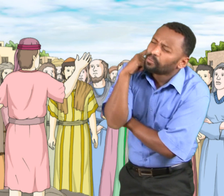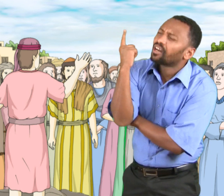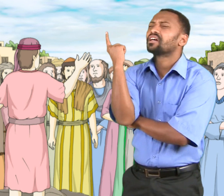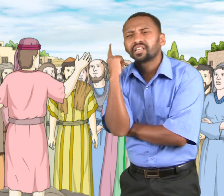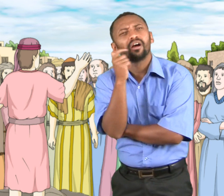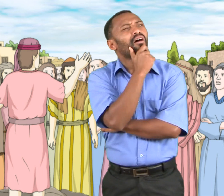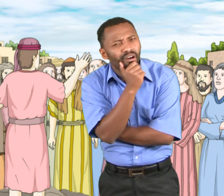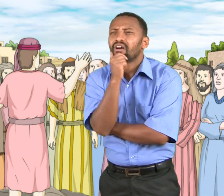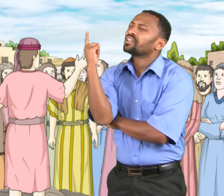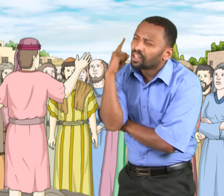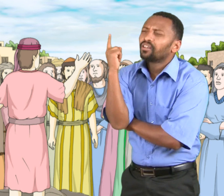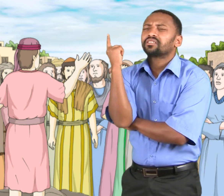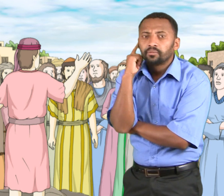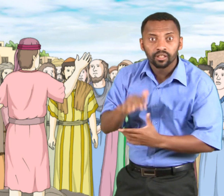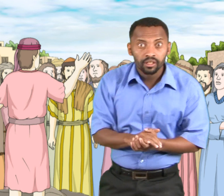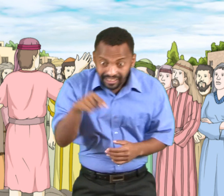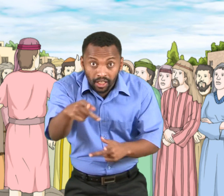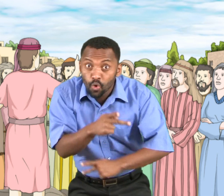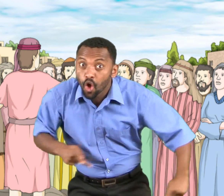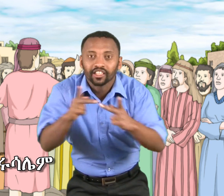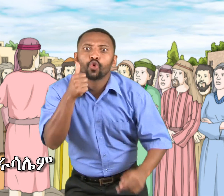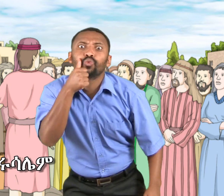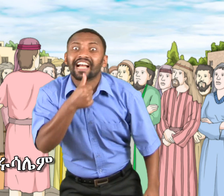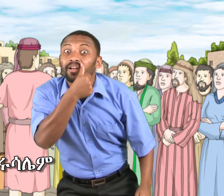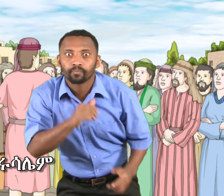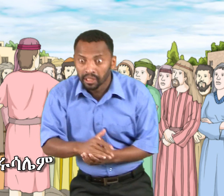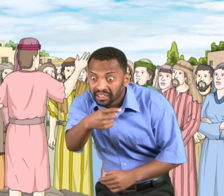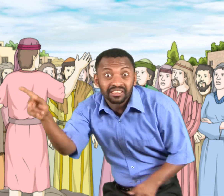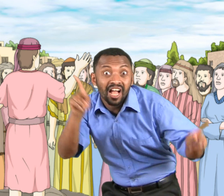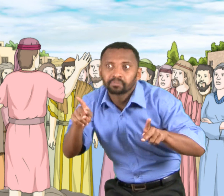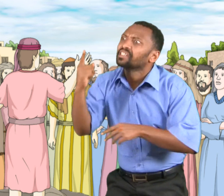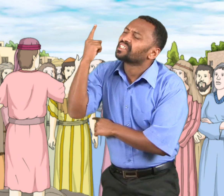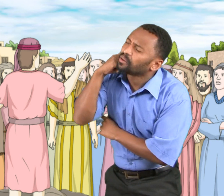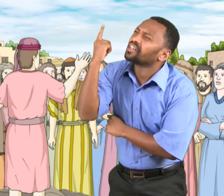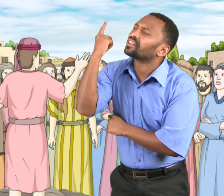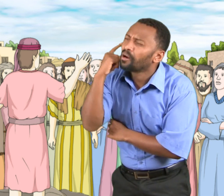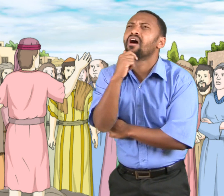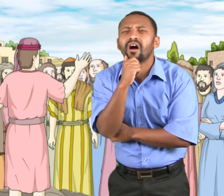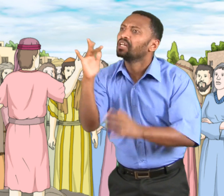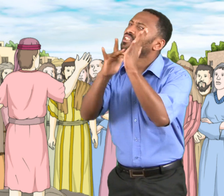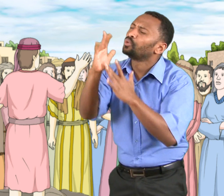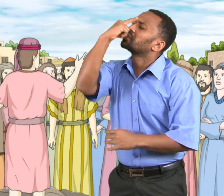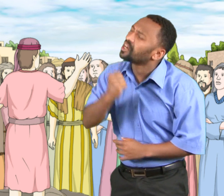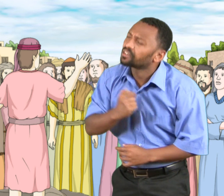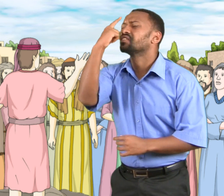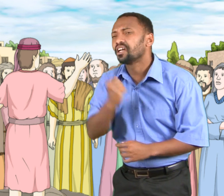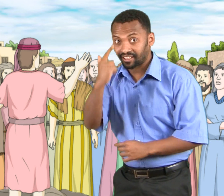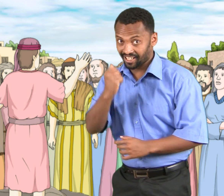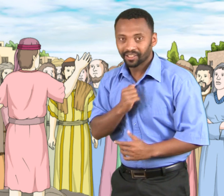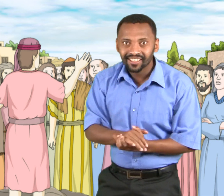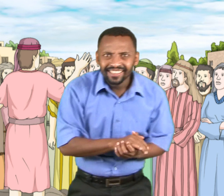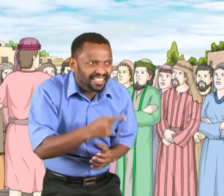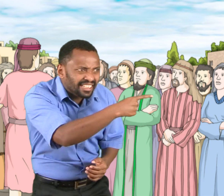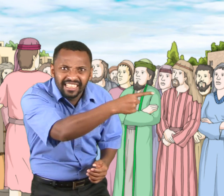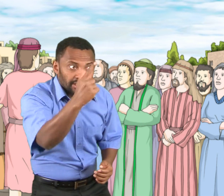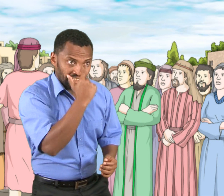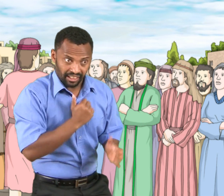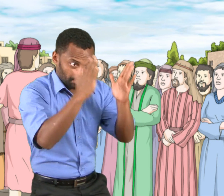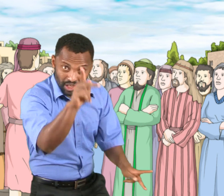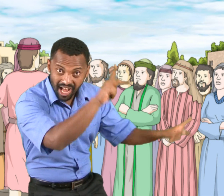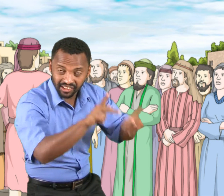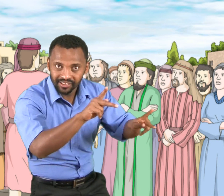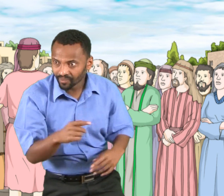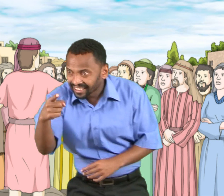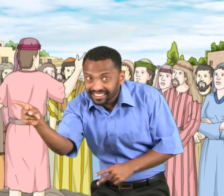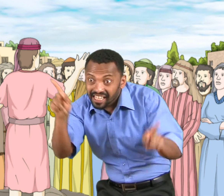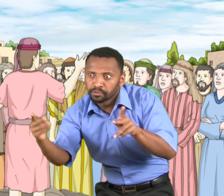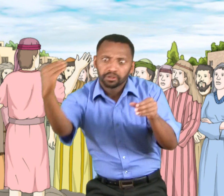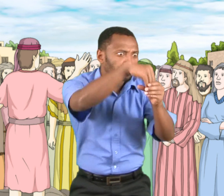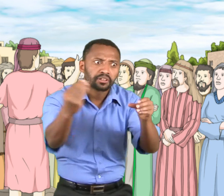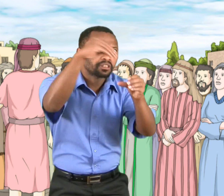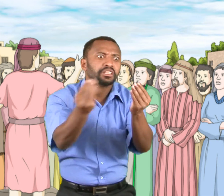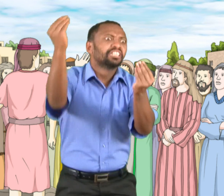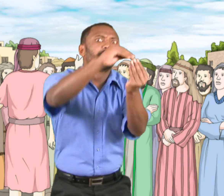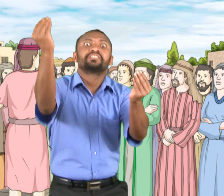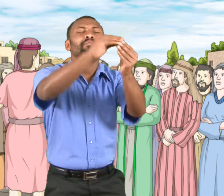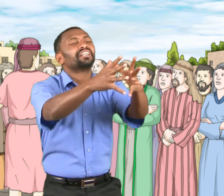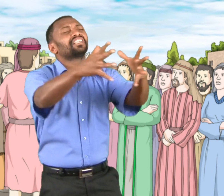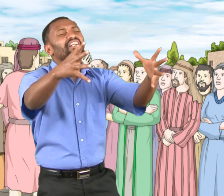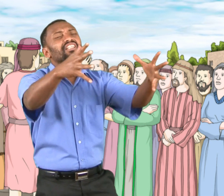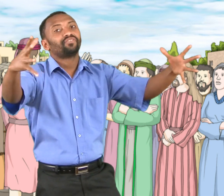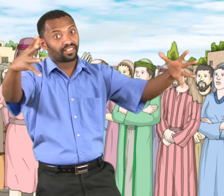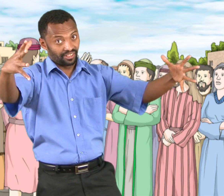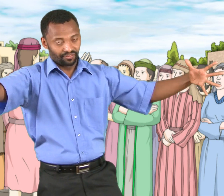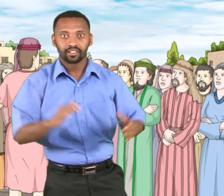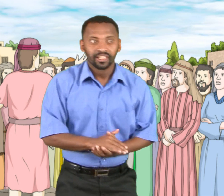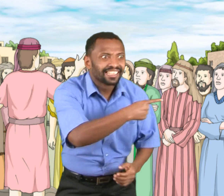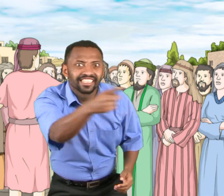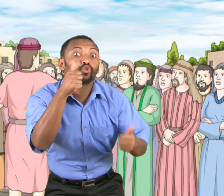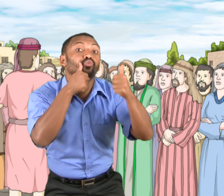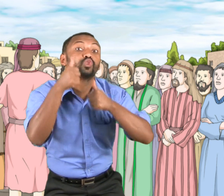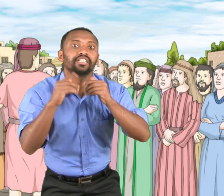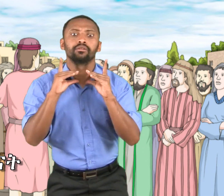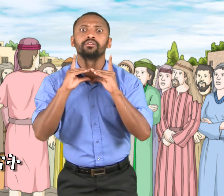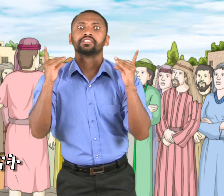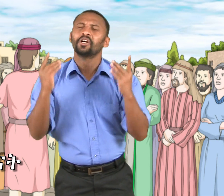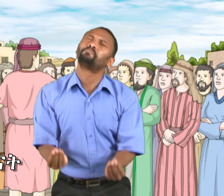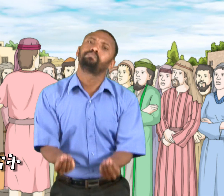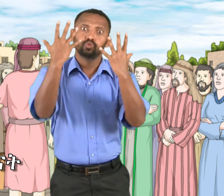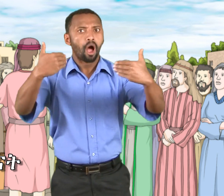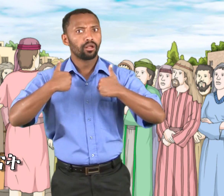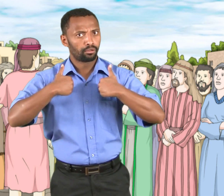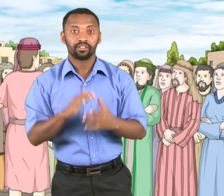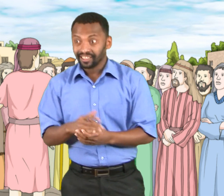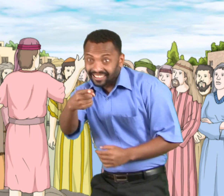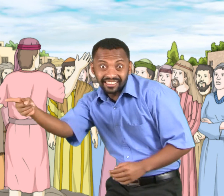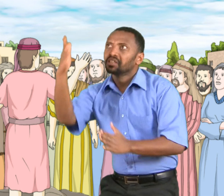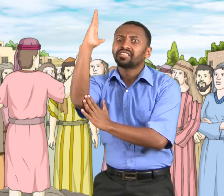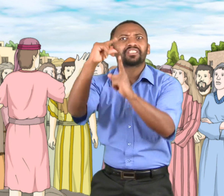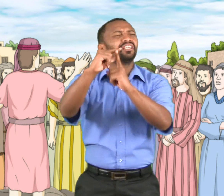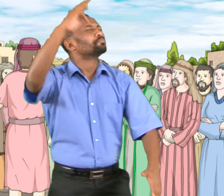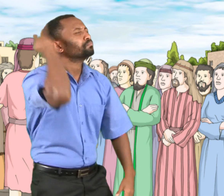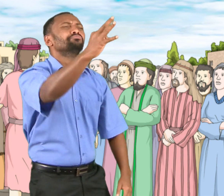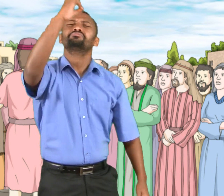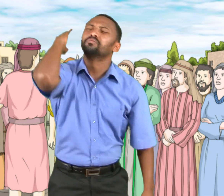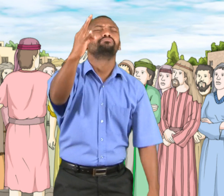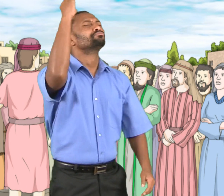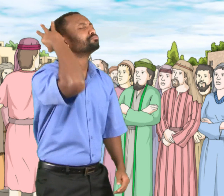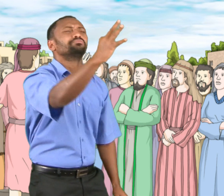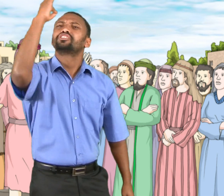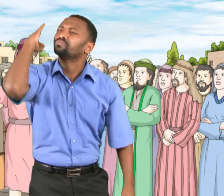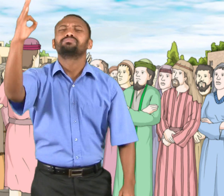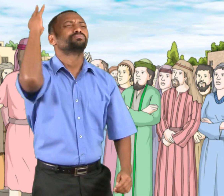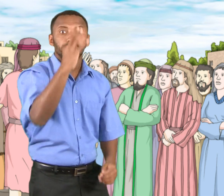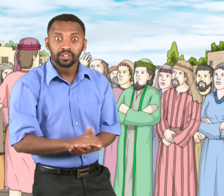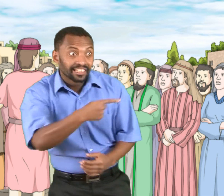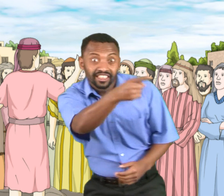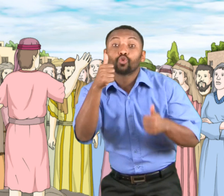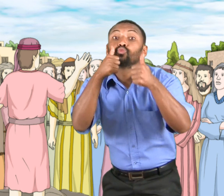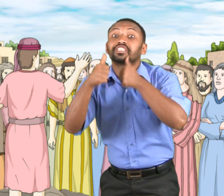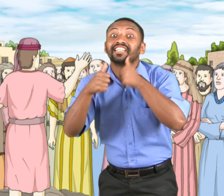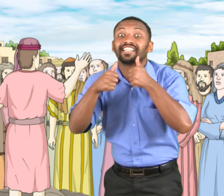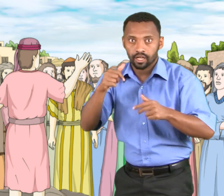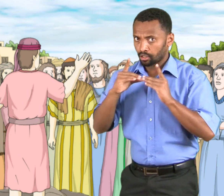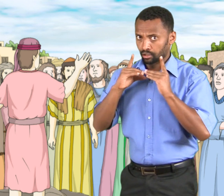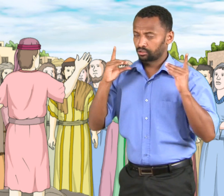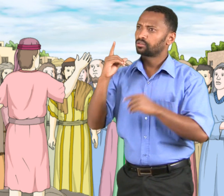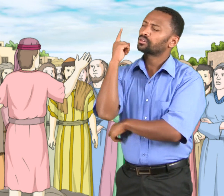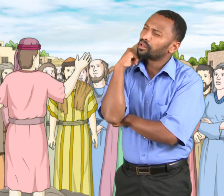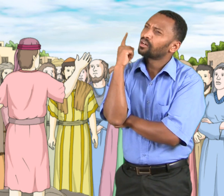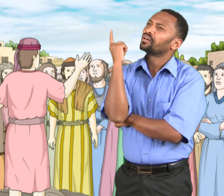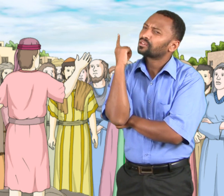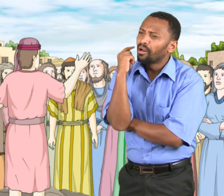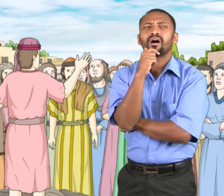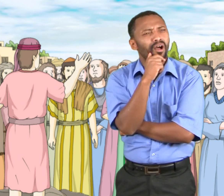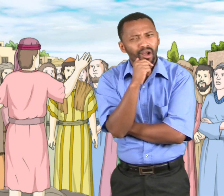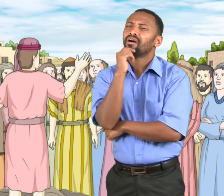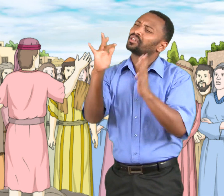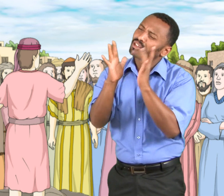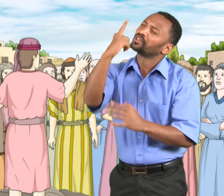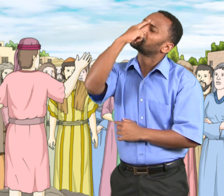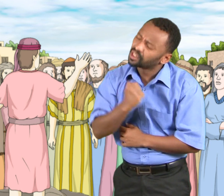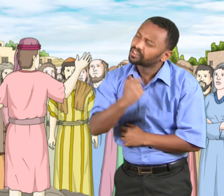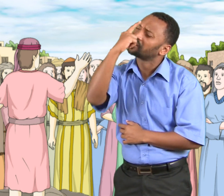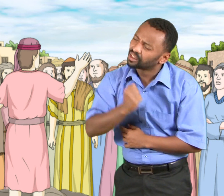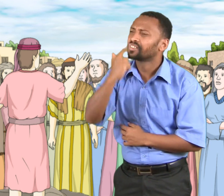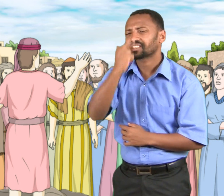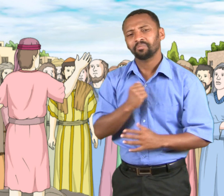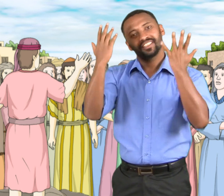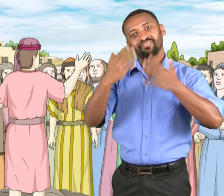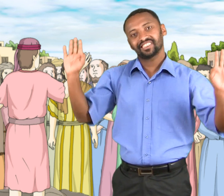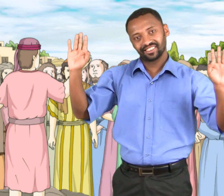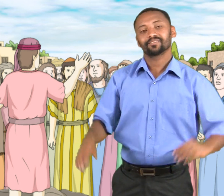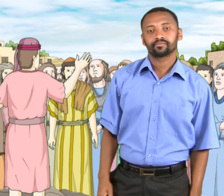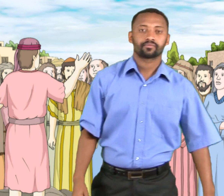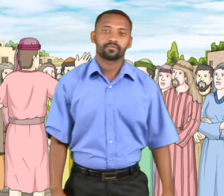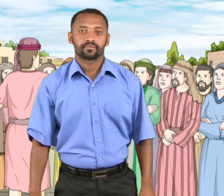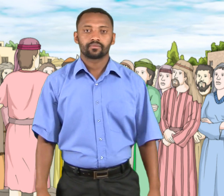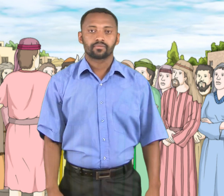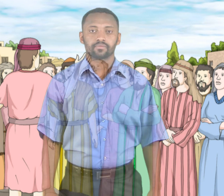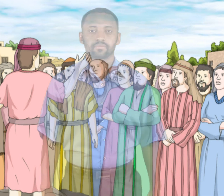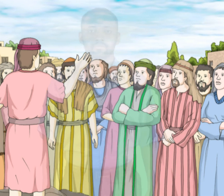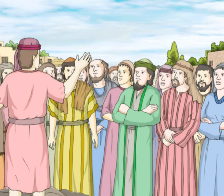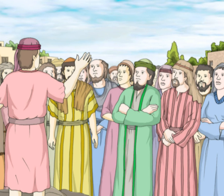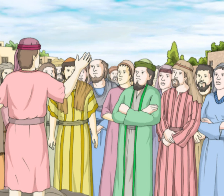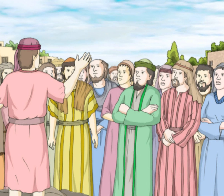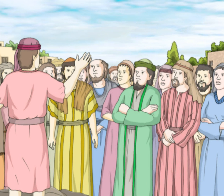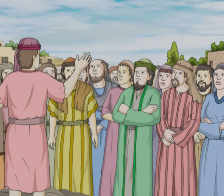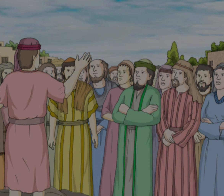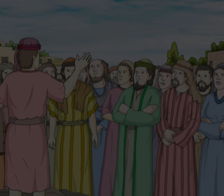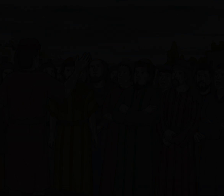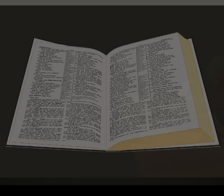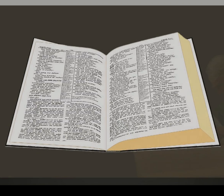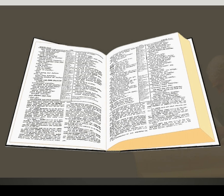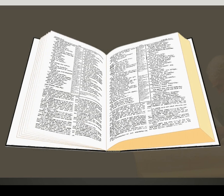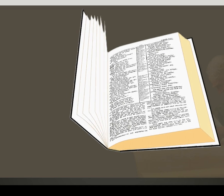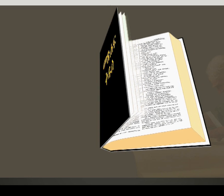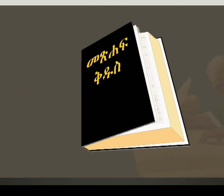The number of disciples in Jerusalem grew rapidly, and a great number of priests became obedient to the faith.